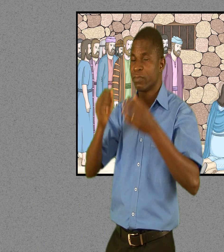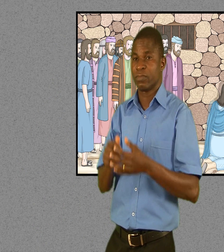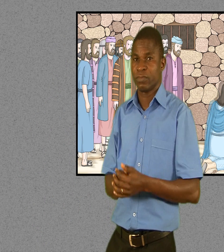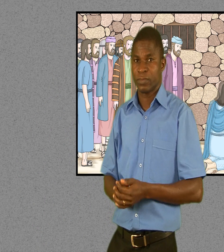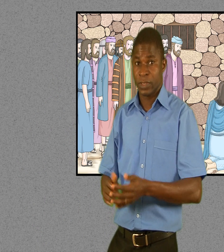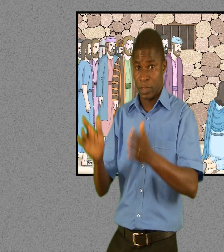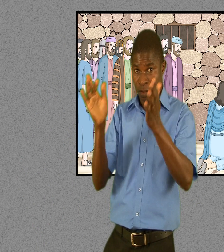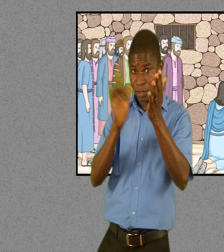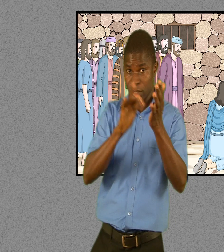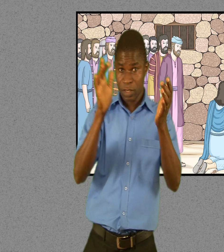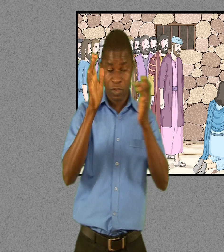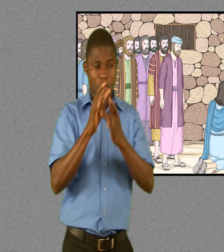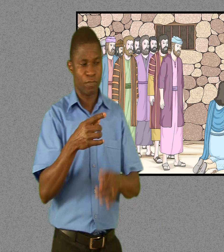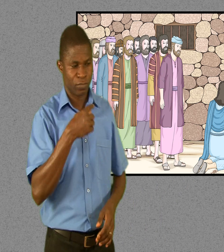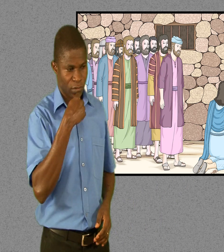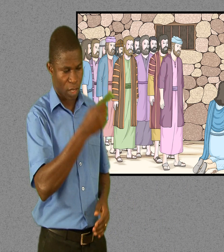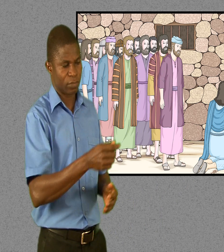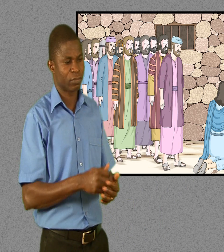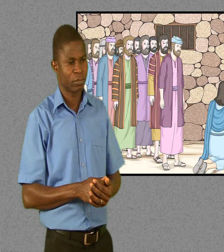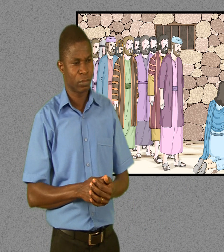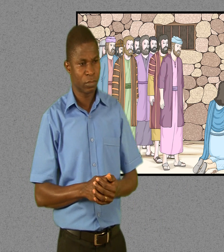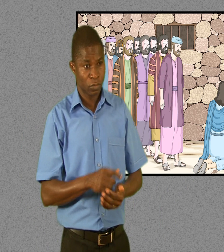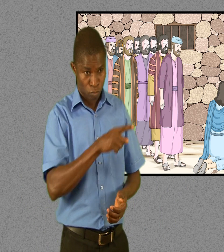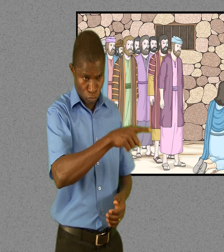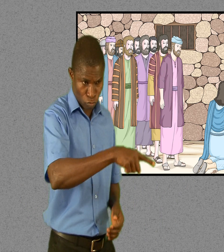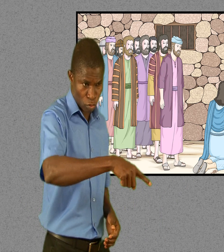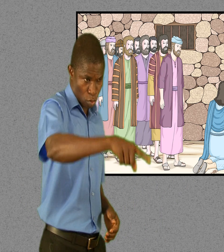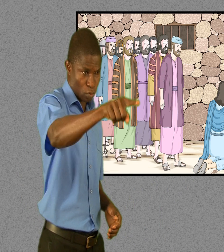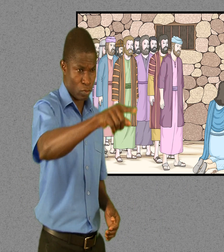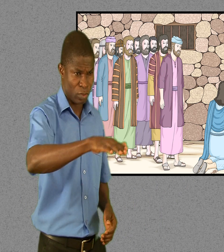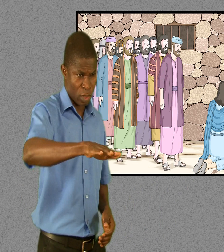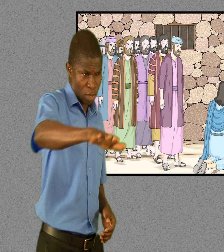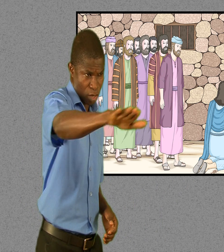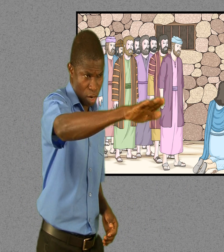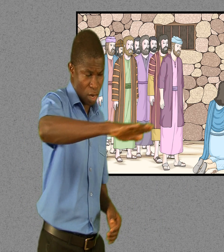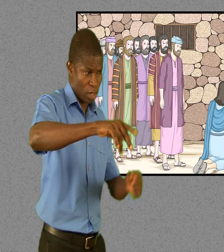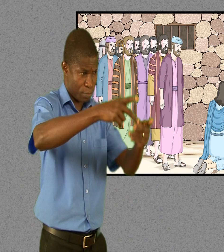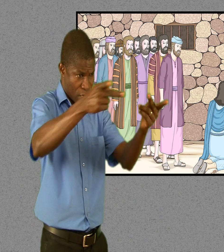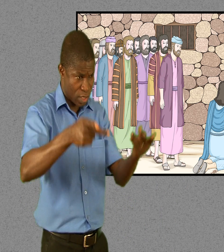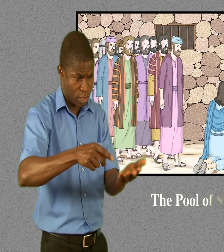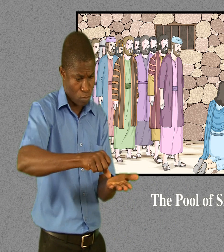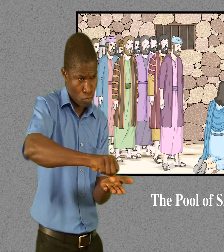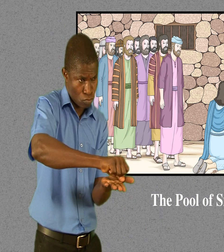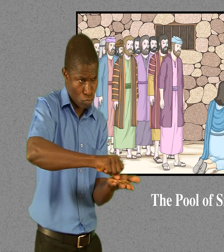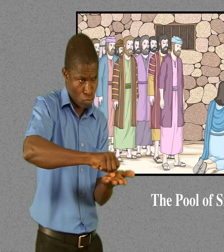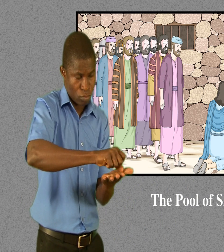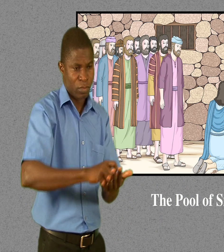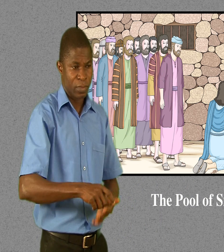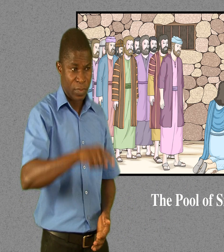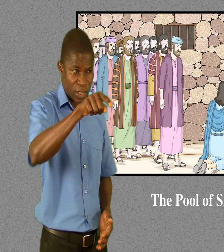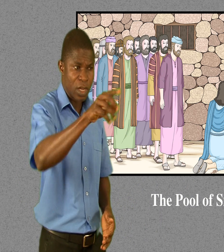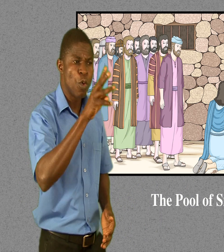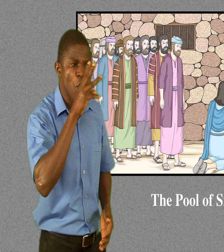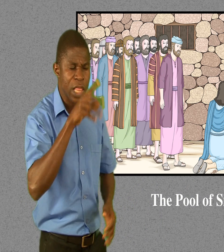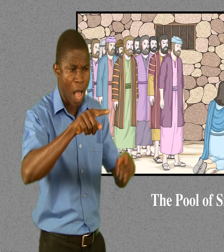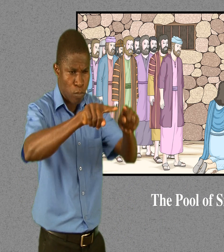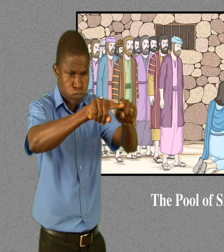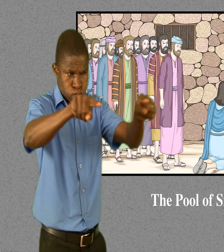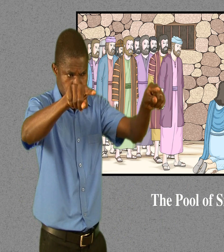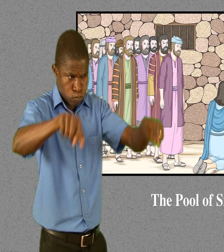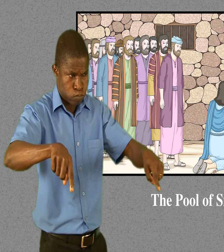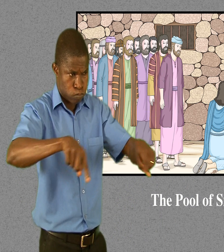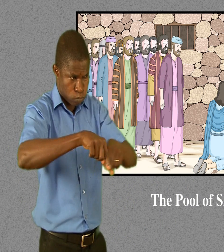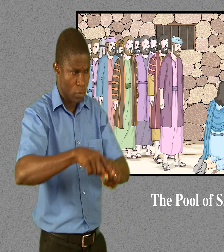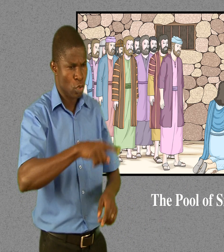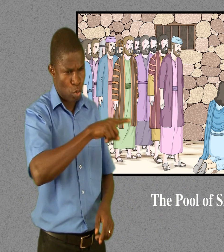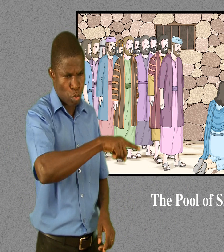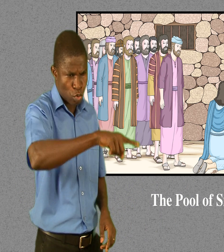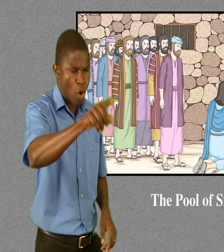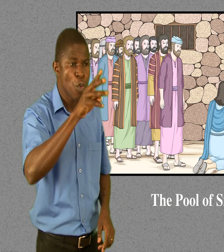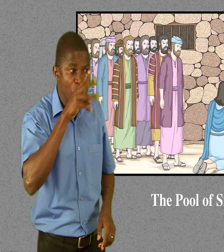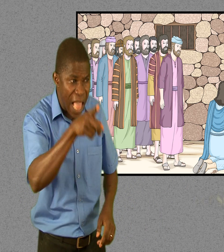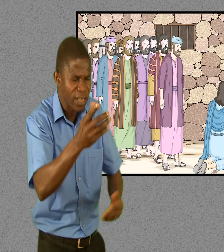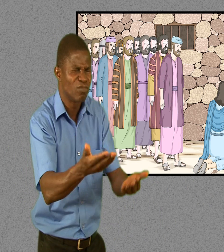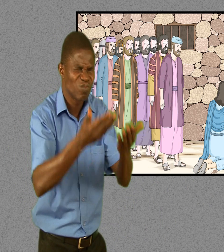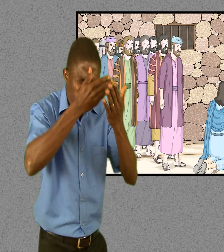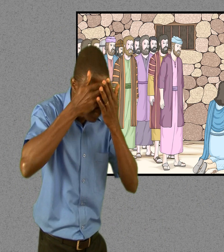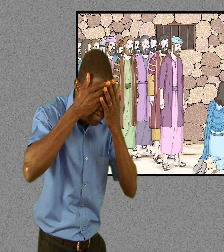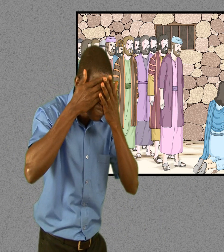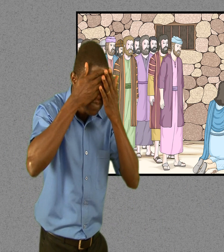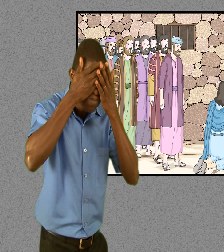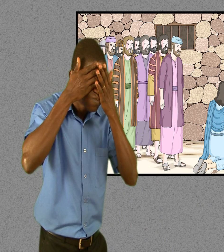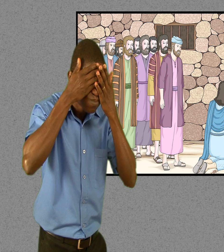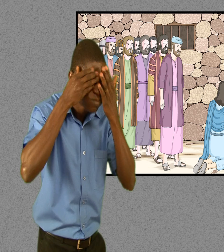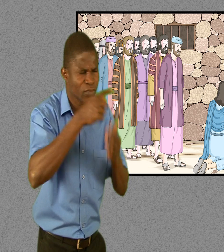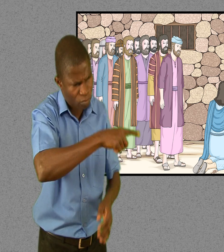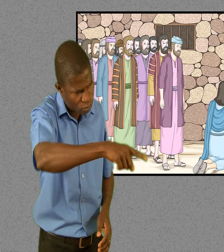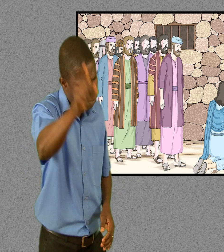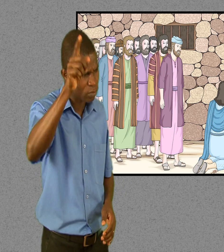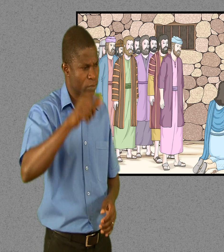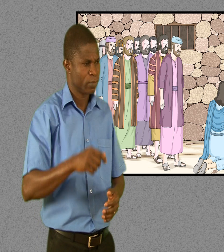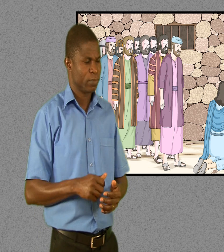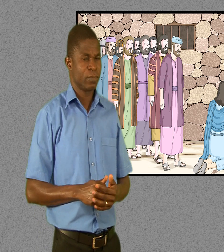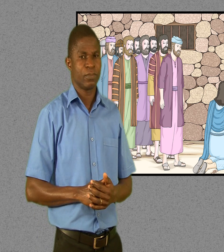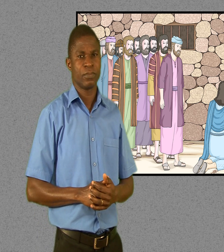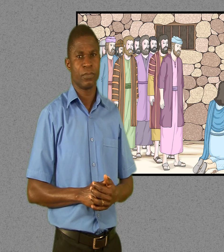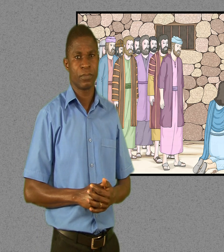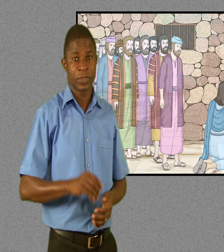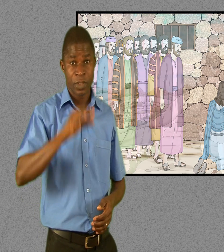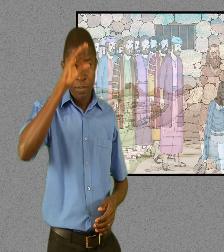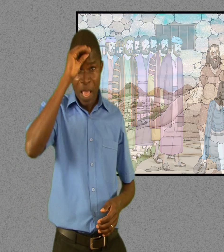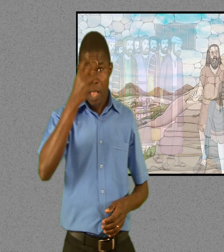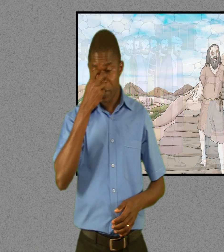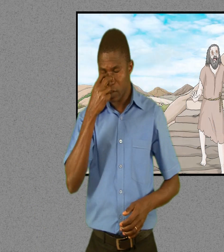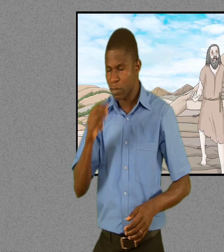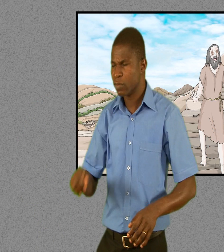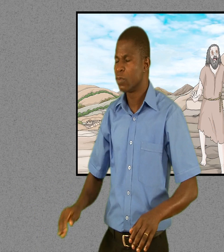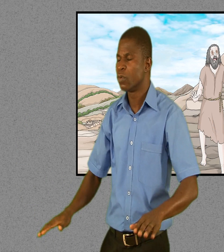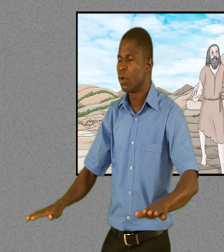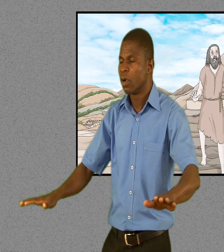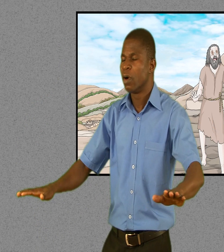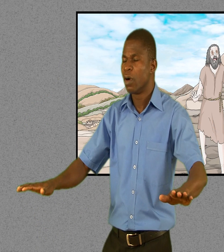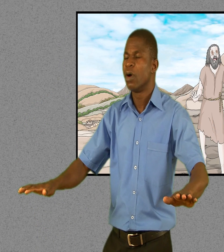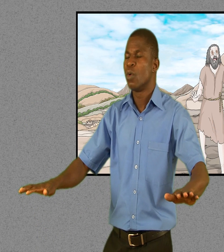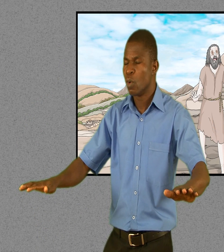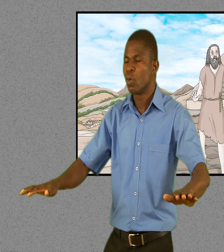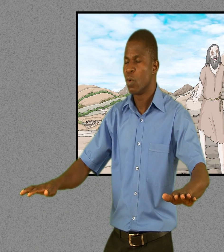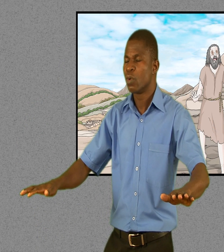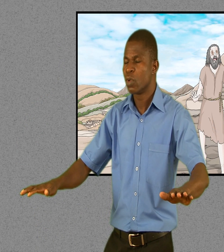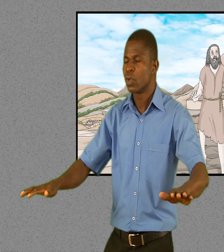Then He told him, “Go, wash in the Pool of Siloam” (which means “Sent”).